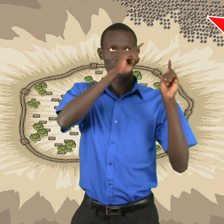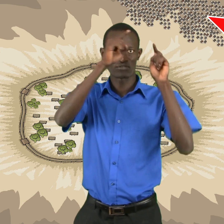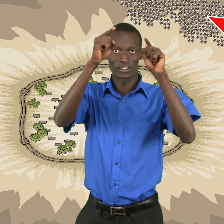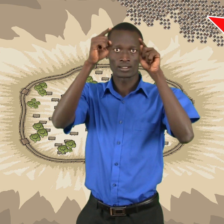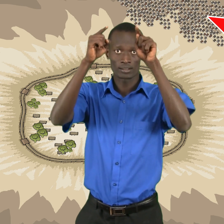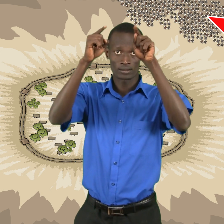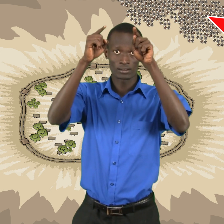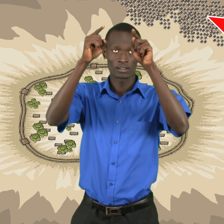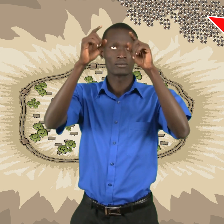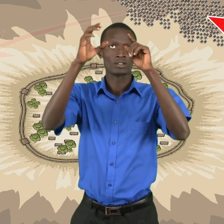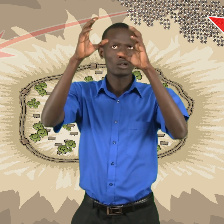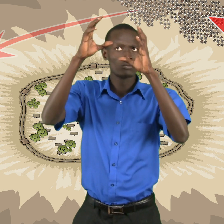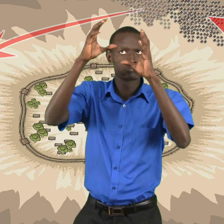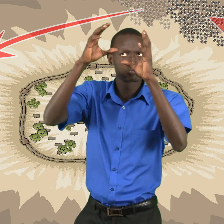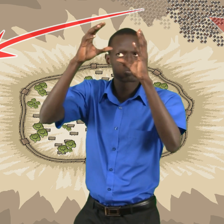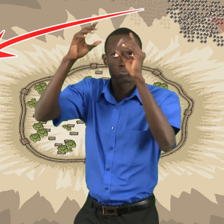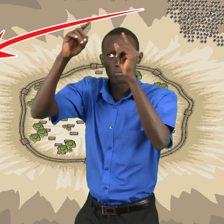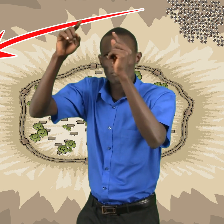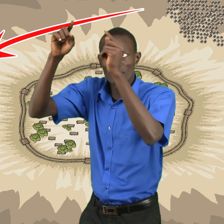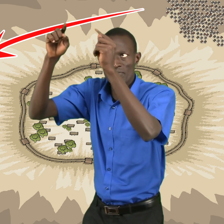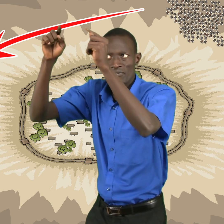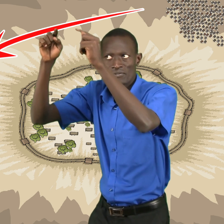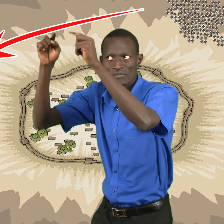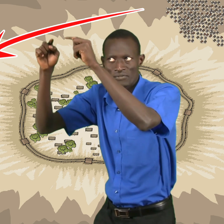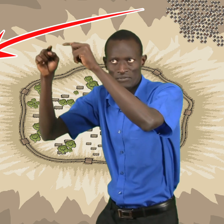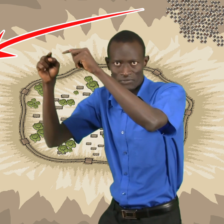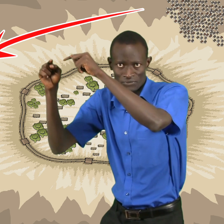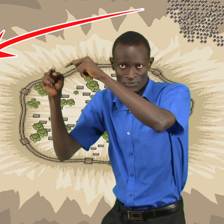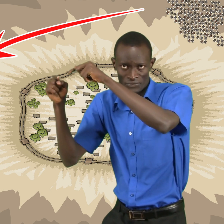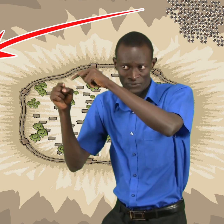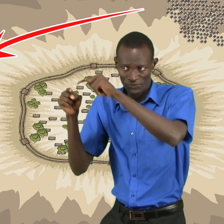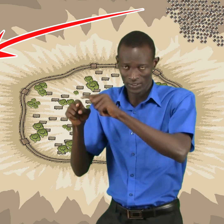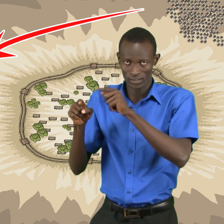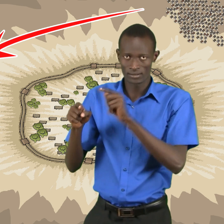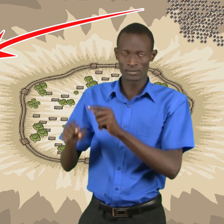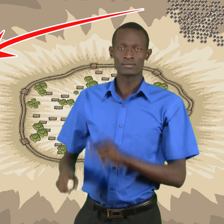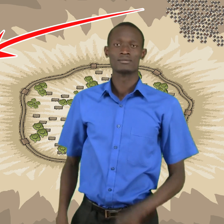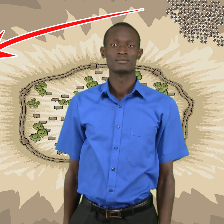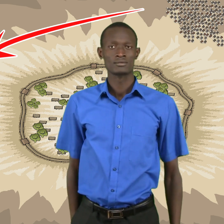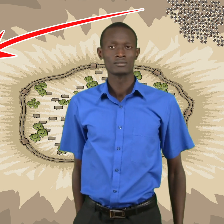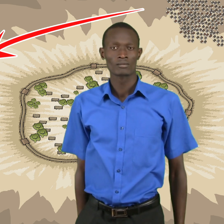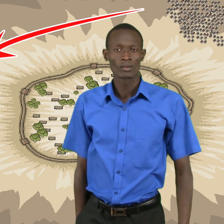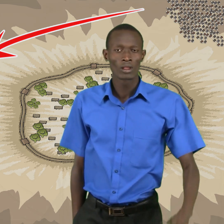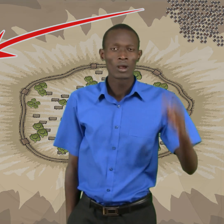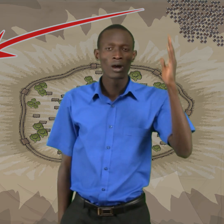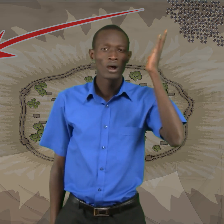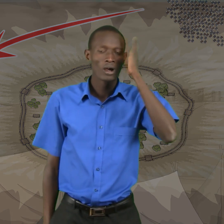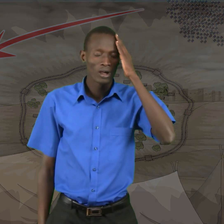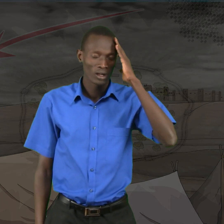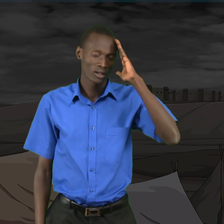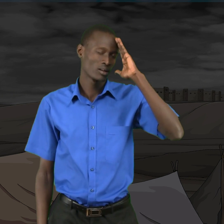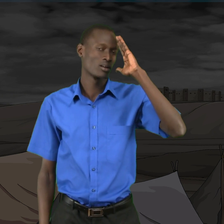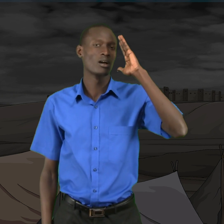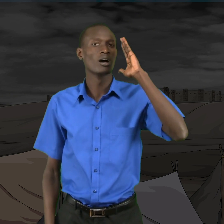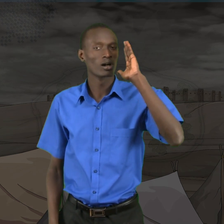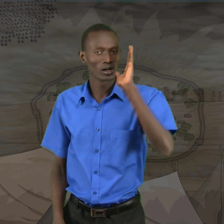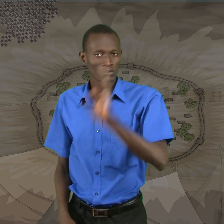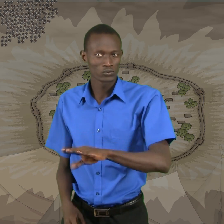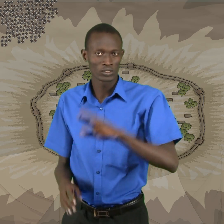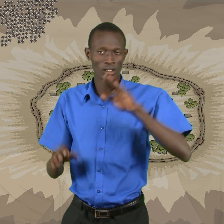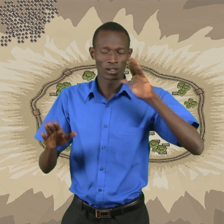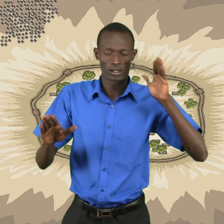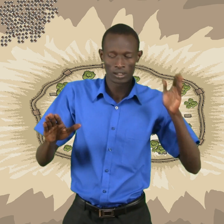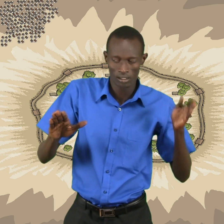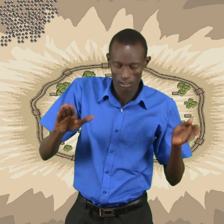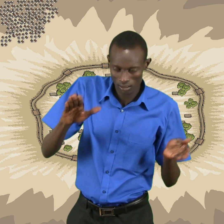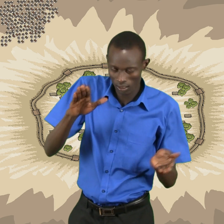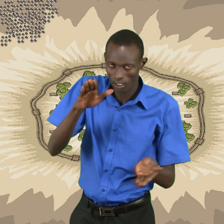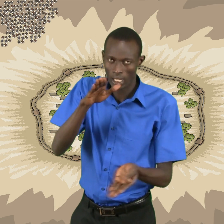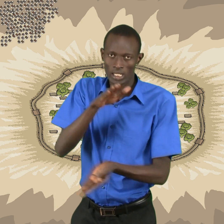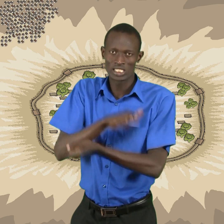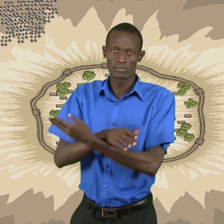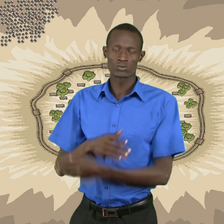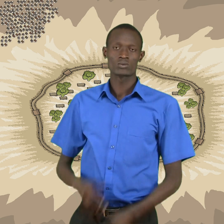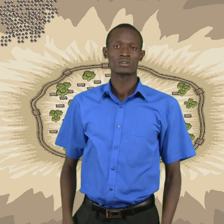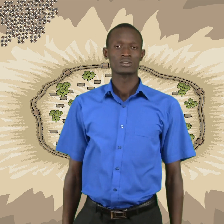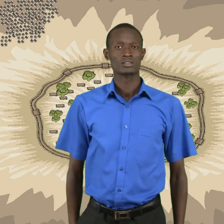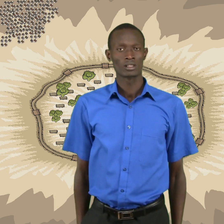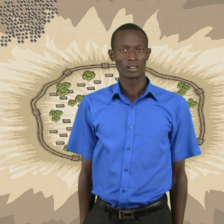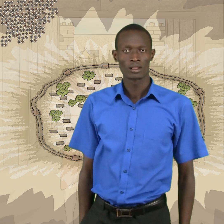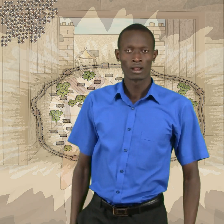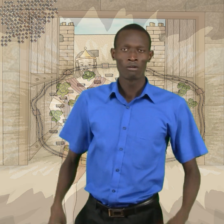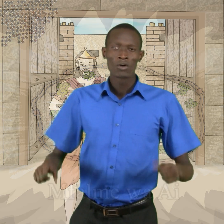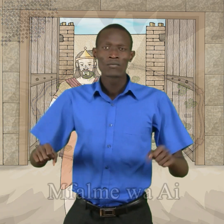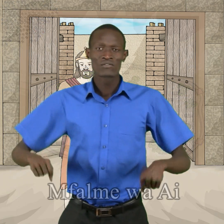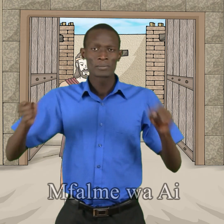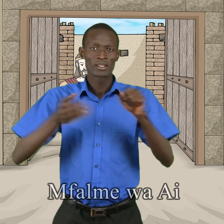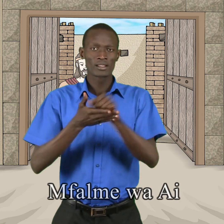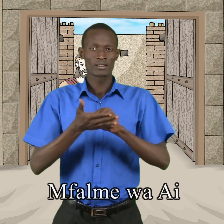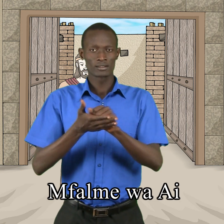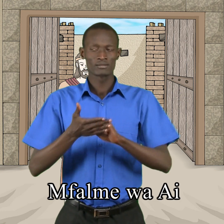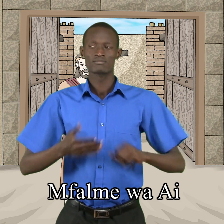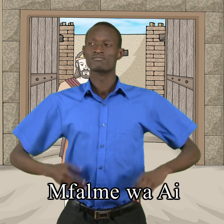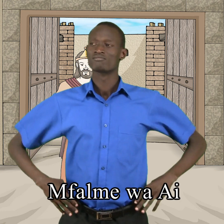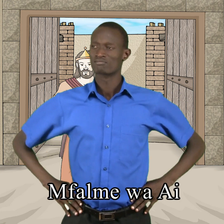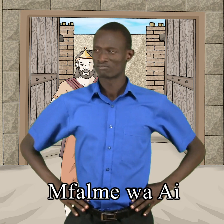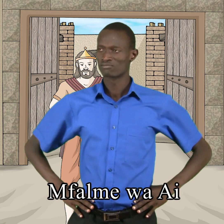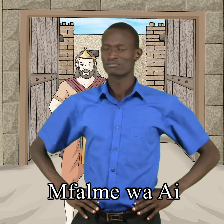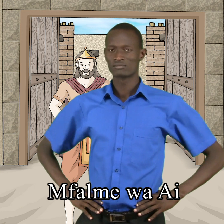And that night Joshua went into the valley.